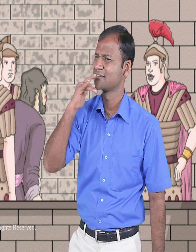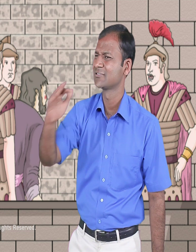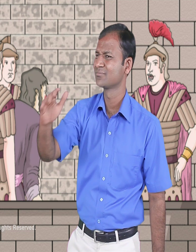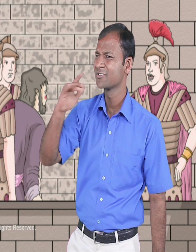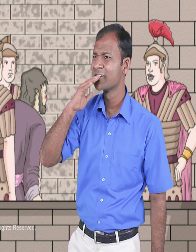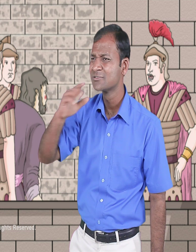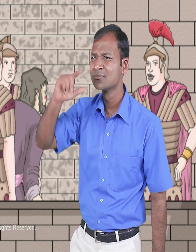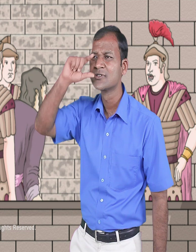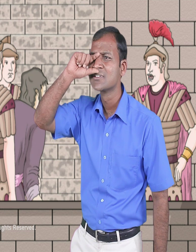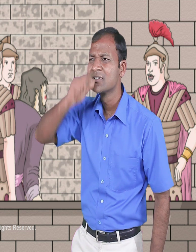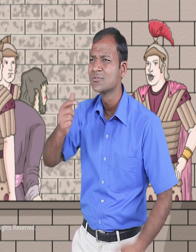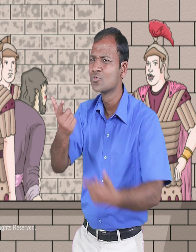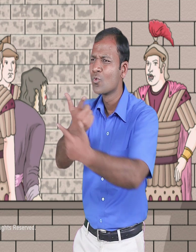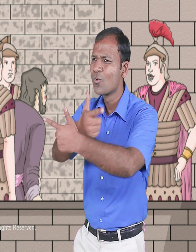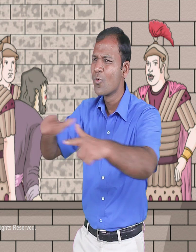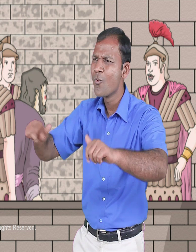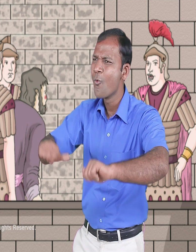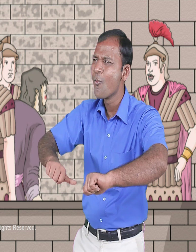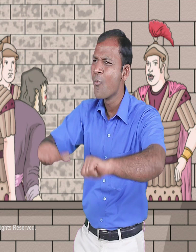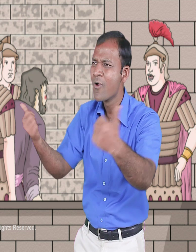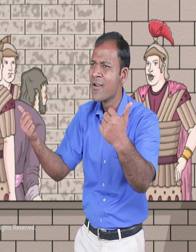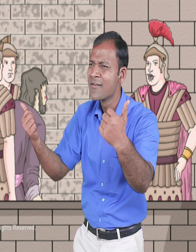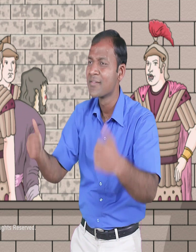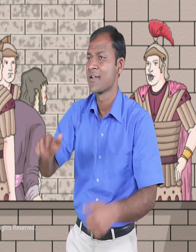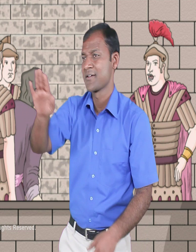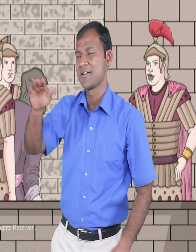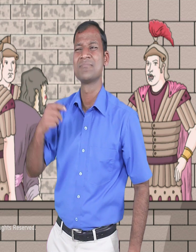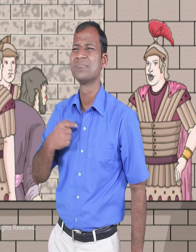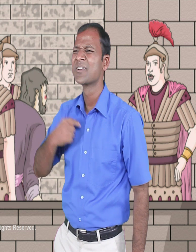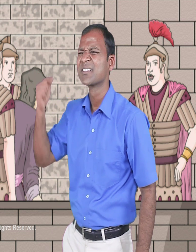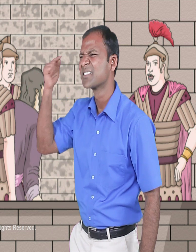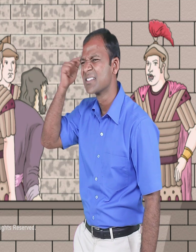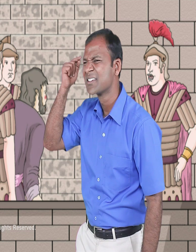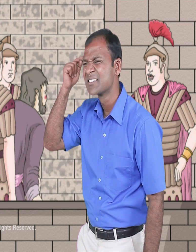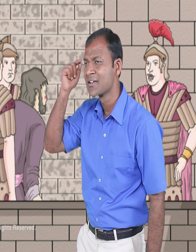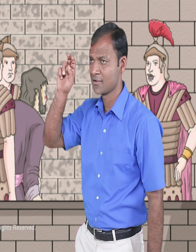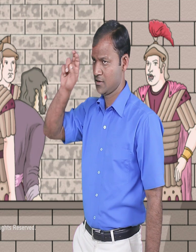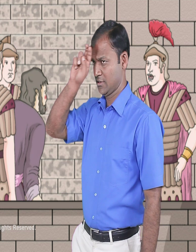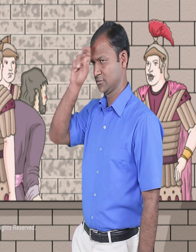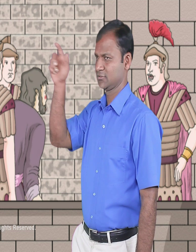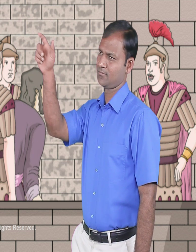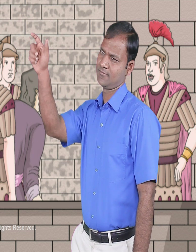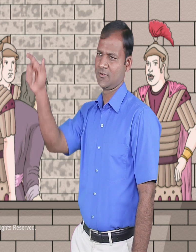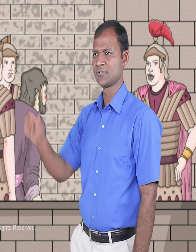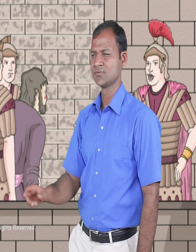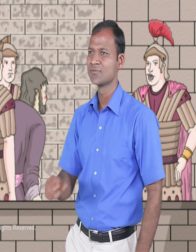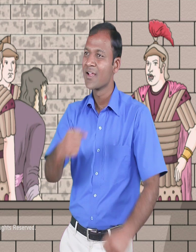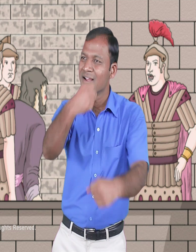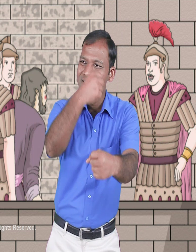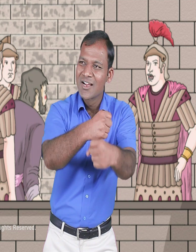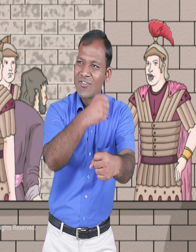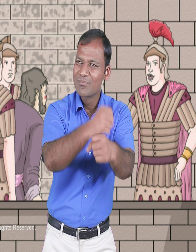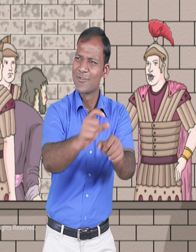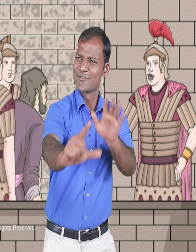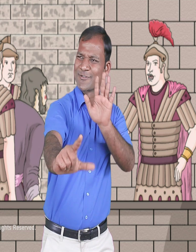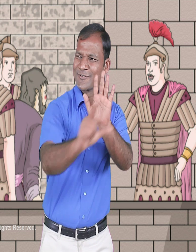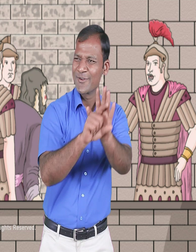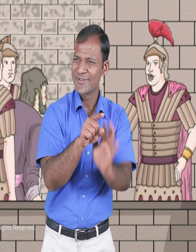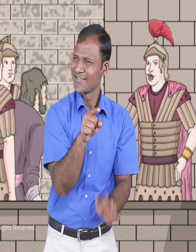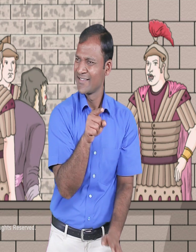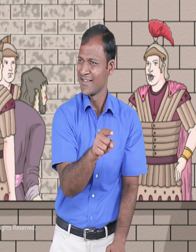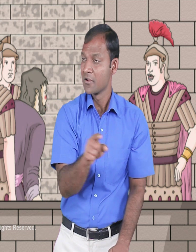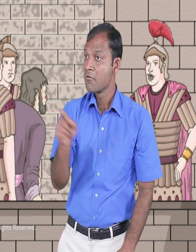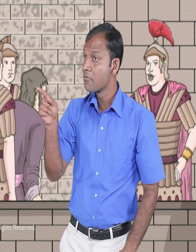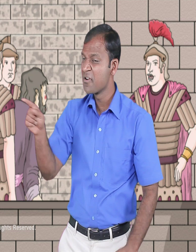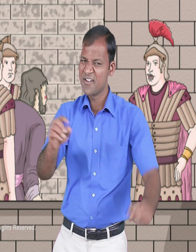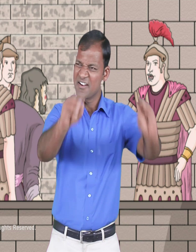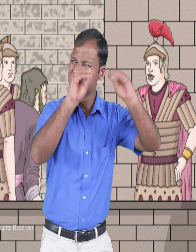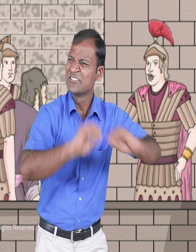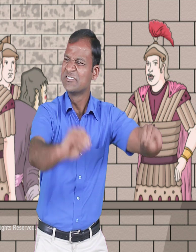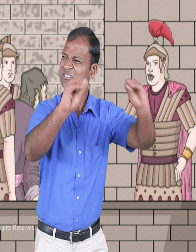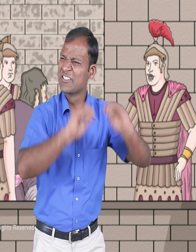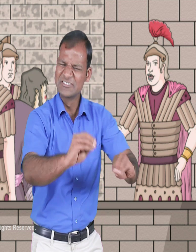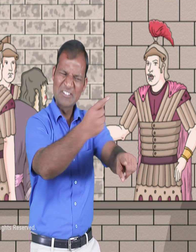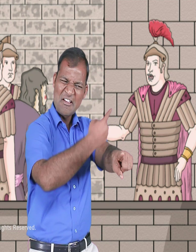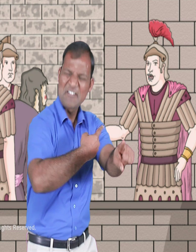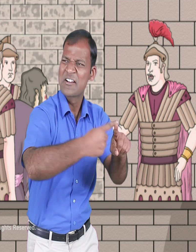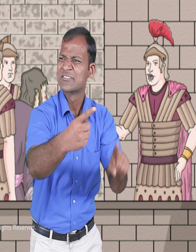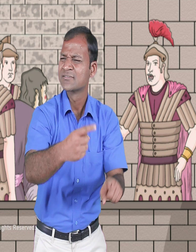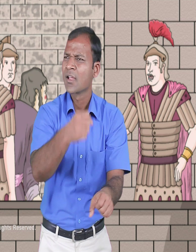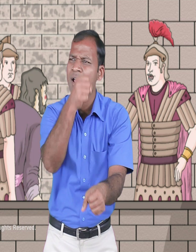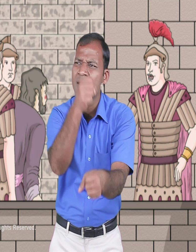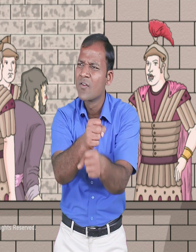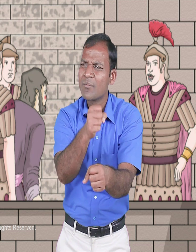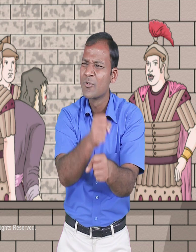“Do you speak Greek?” he replied.